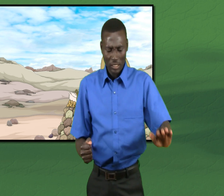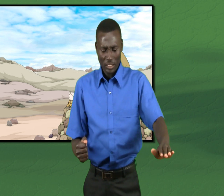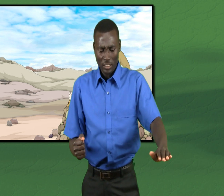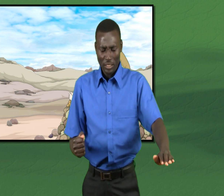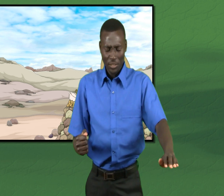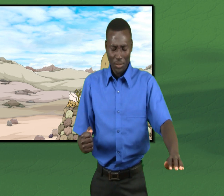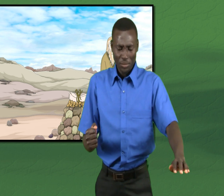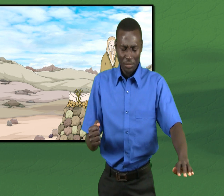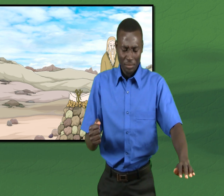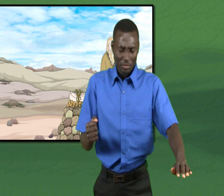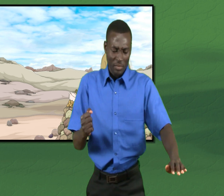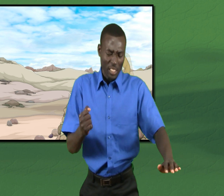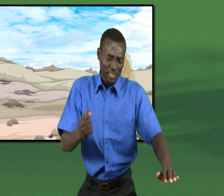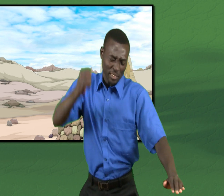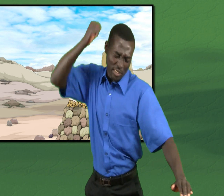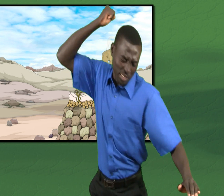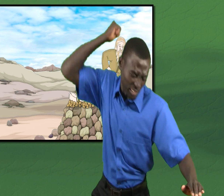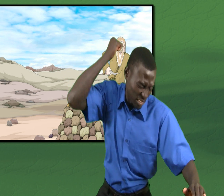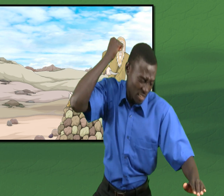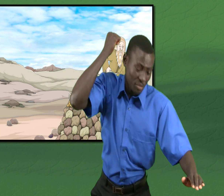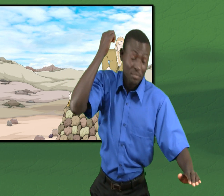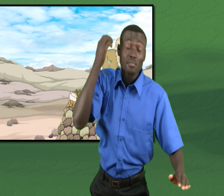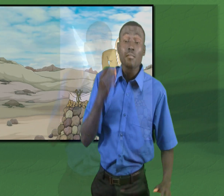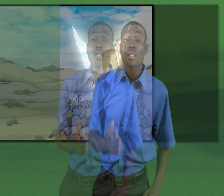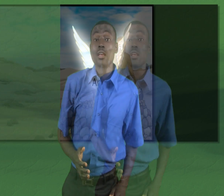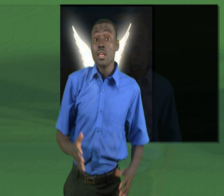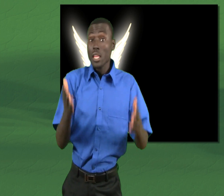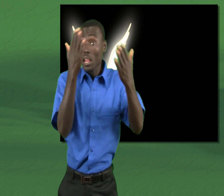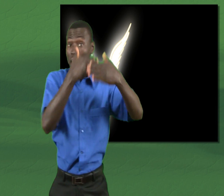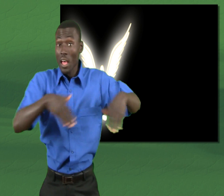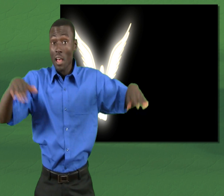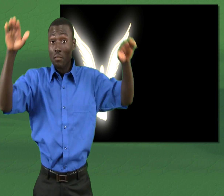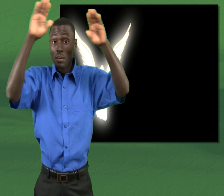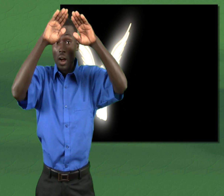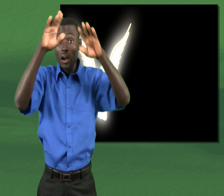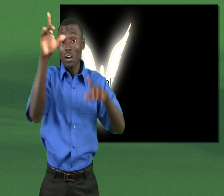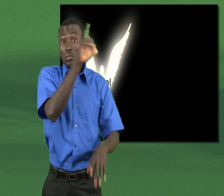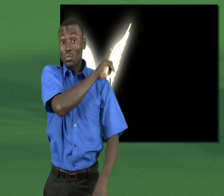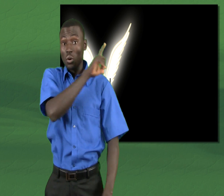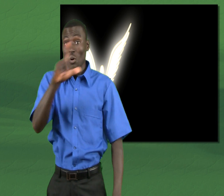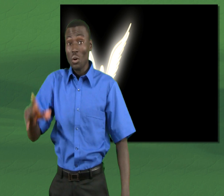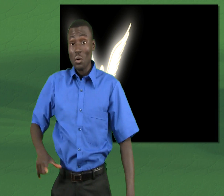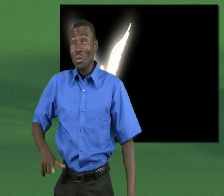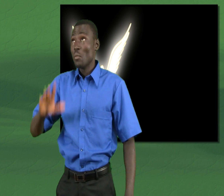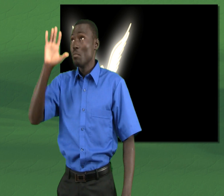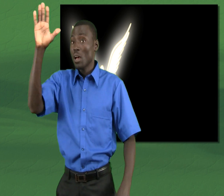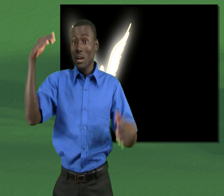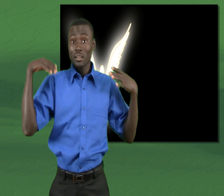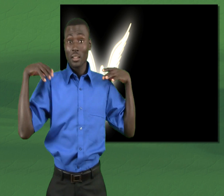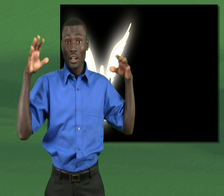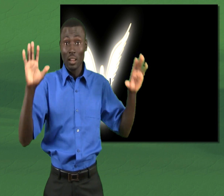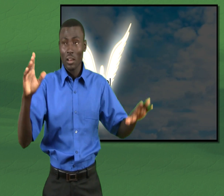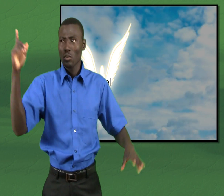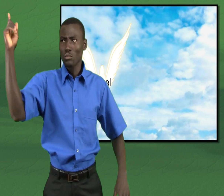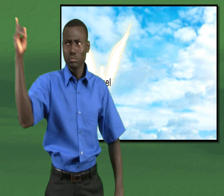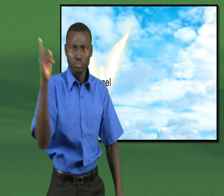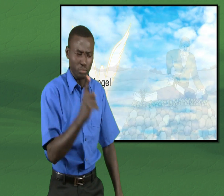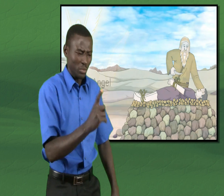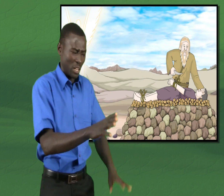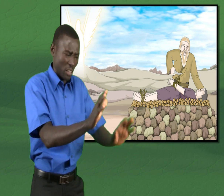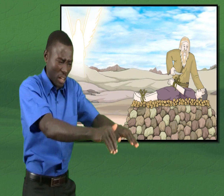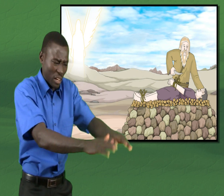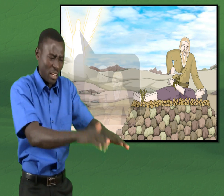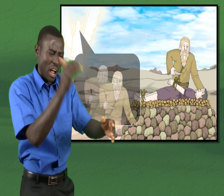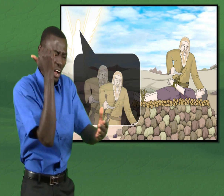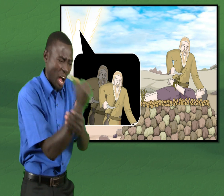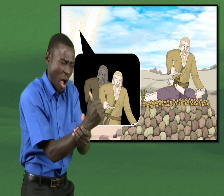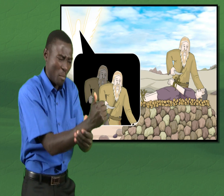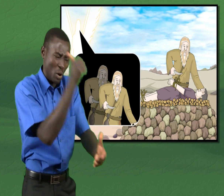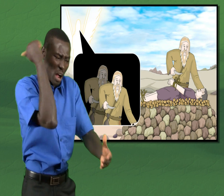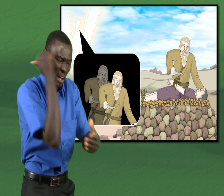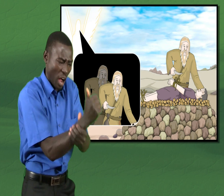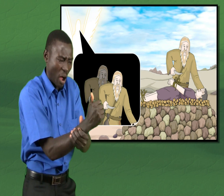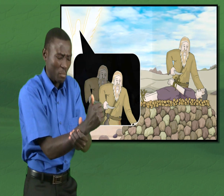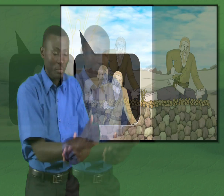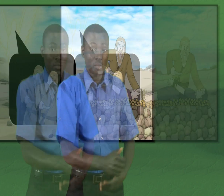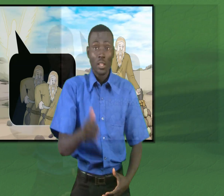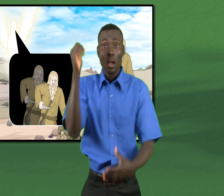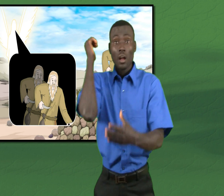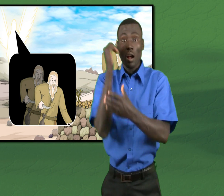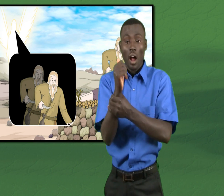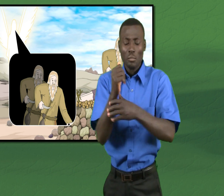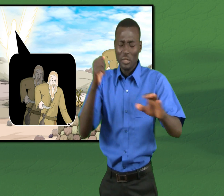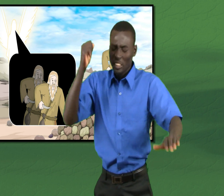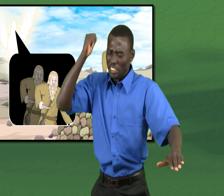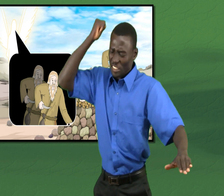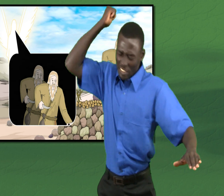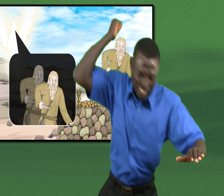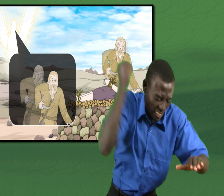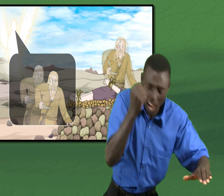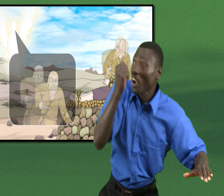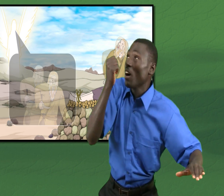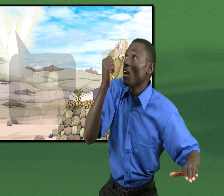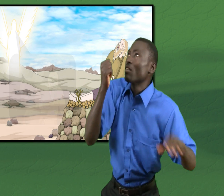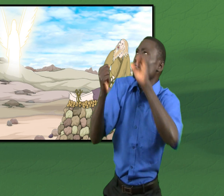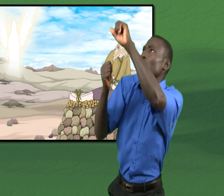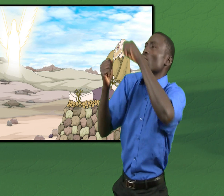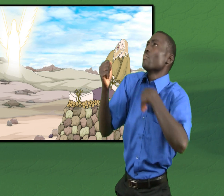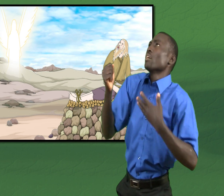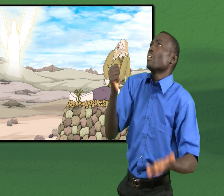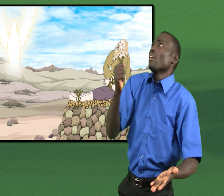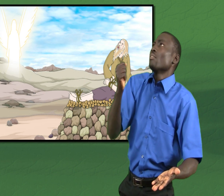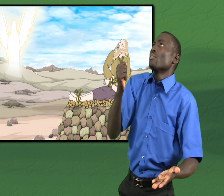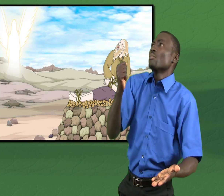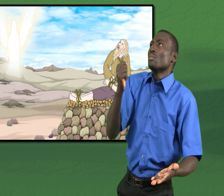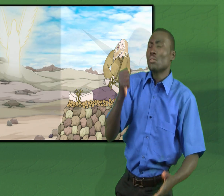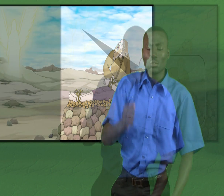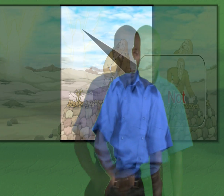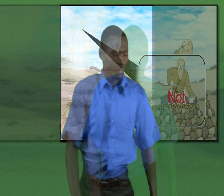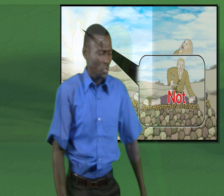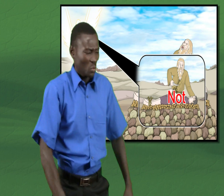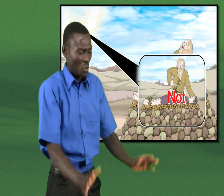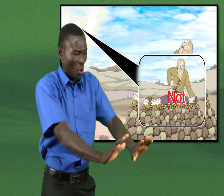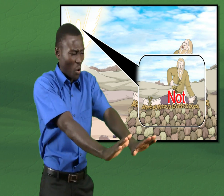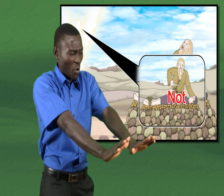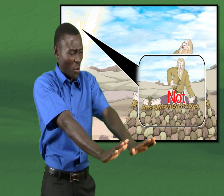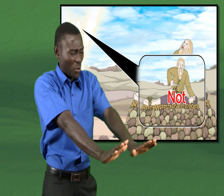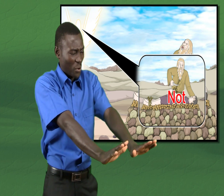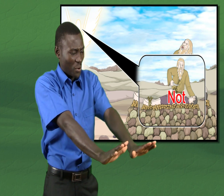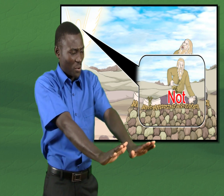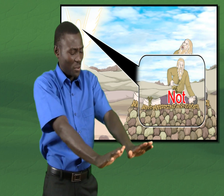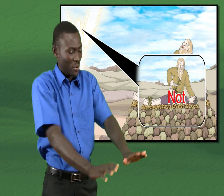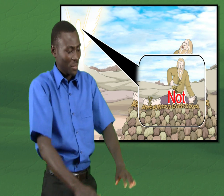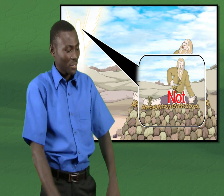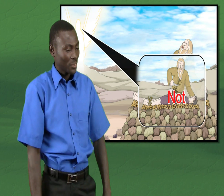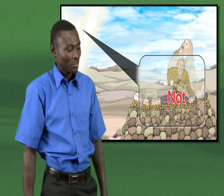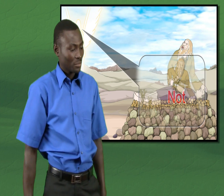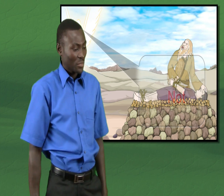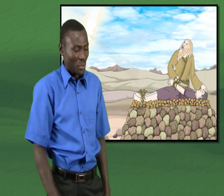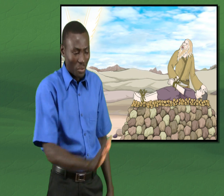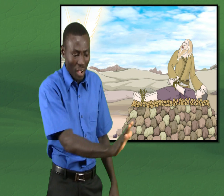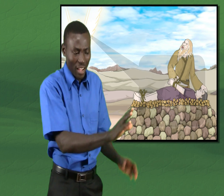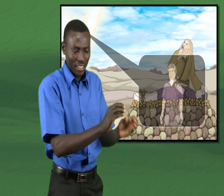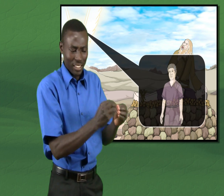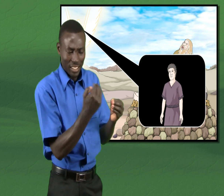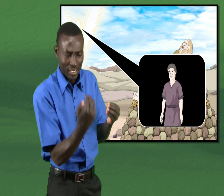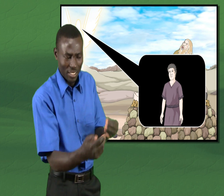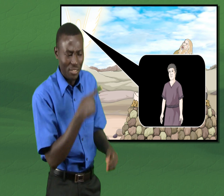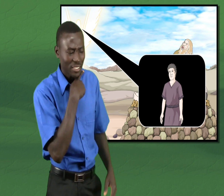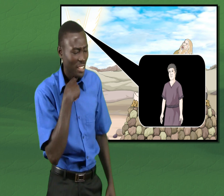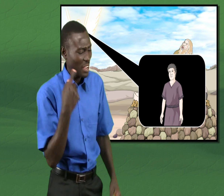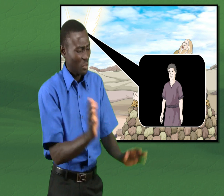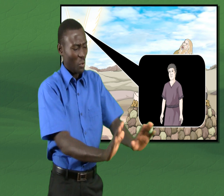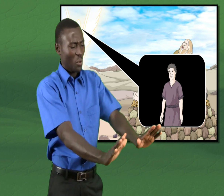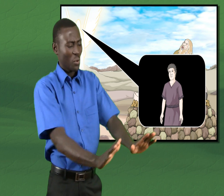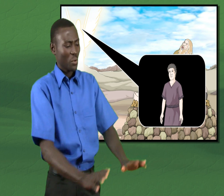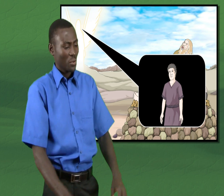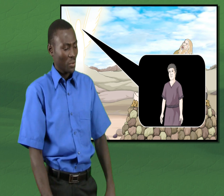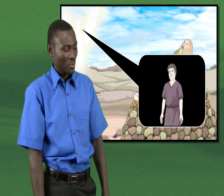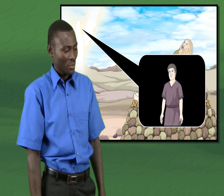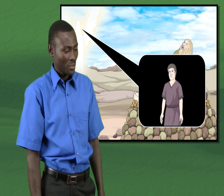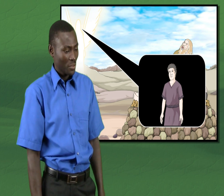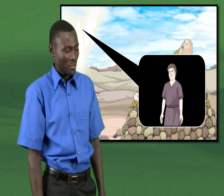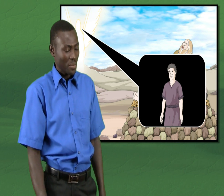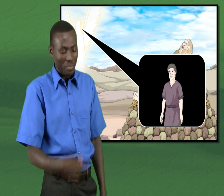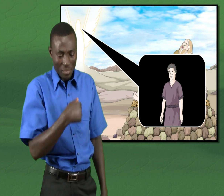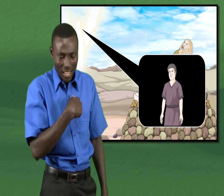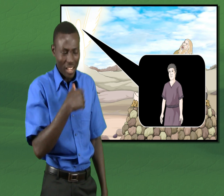Just then the angel of the LORD called out to him from heaven, “Abraham, Abraham!” “Here I am,” he replied.